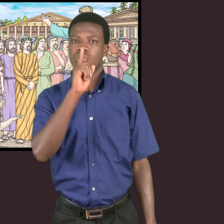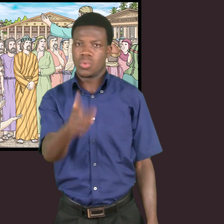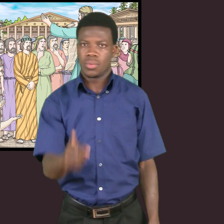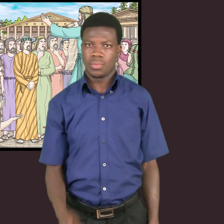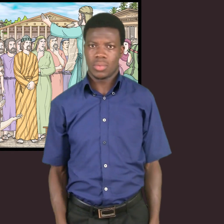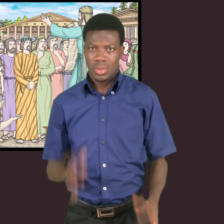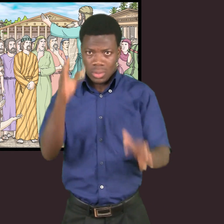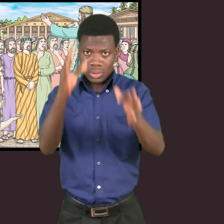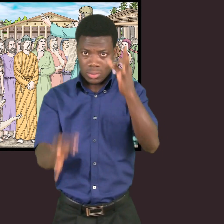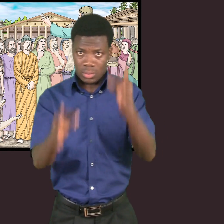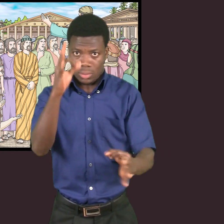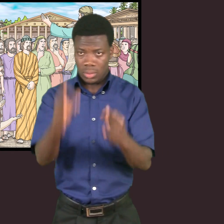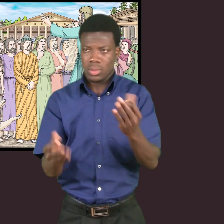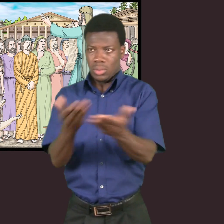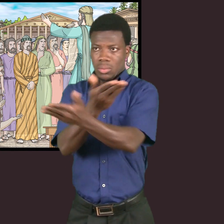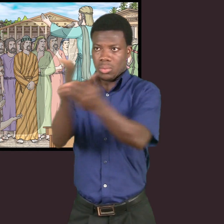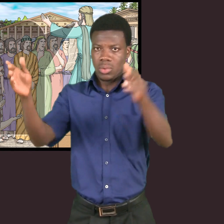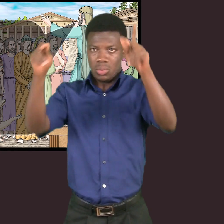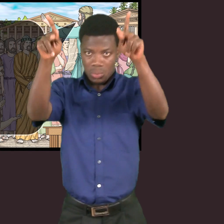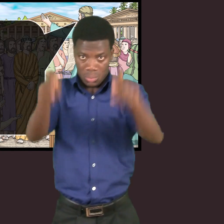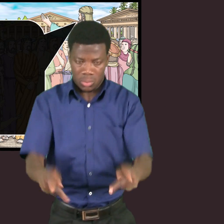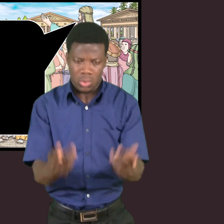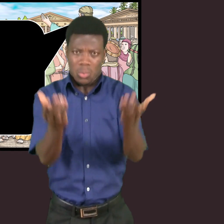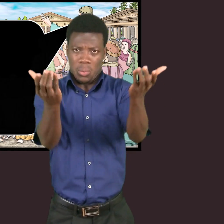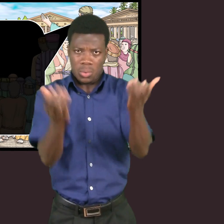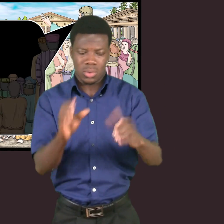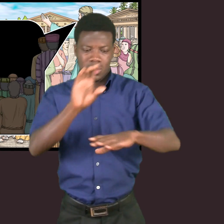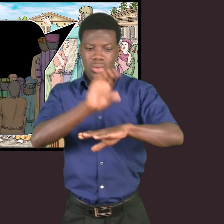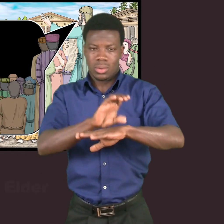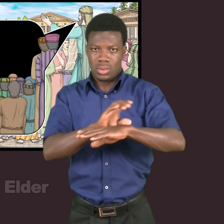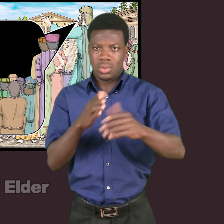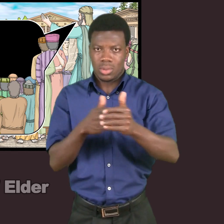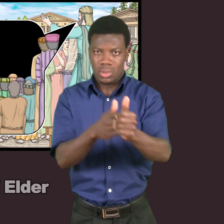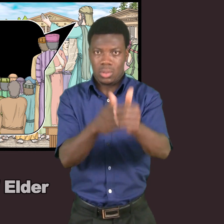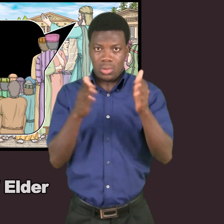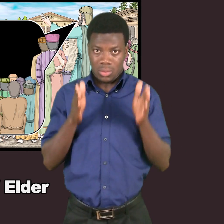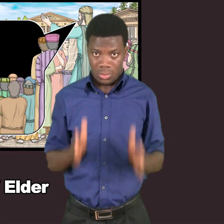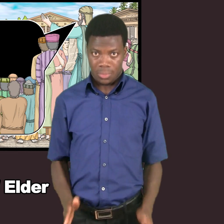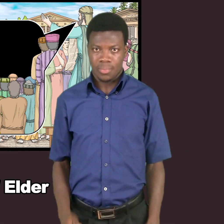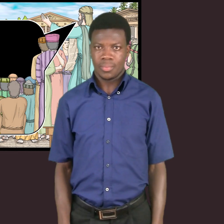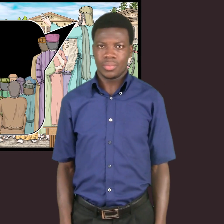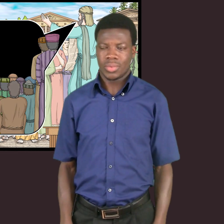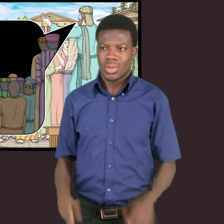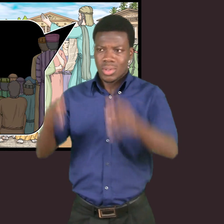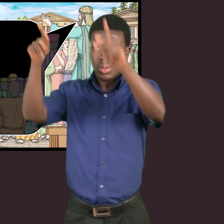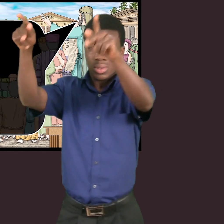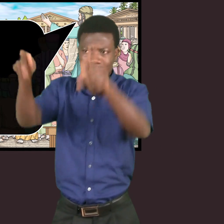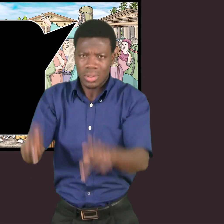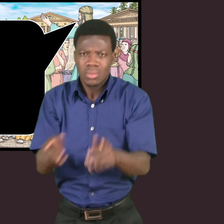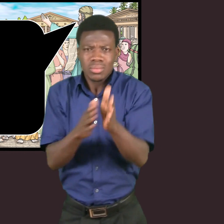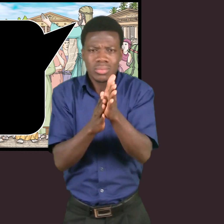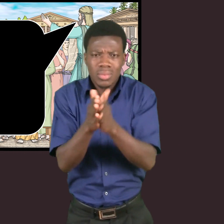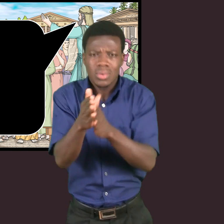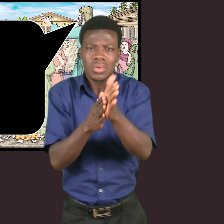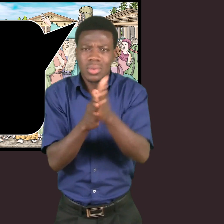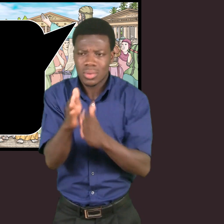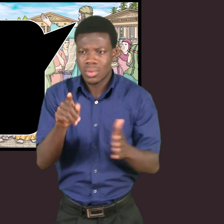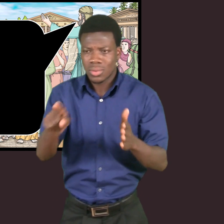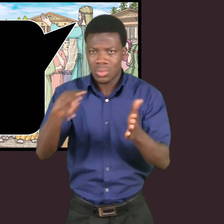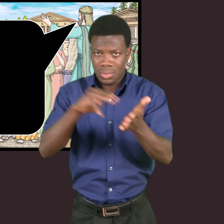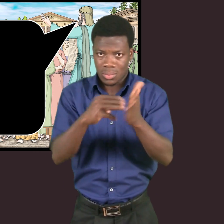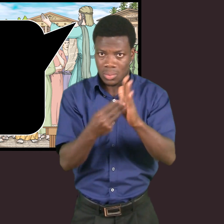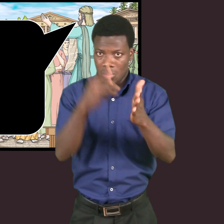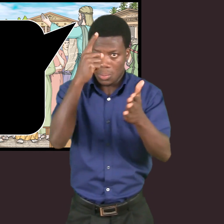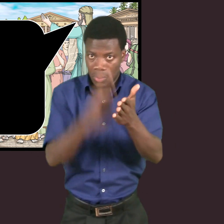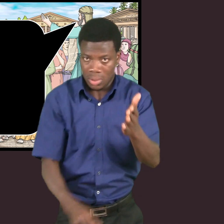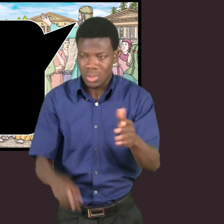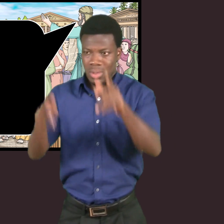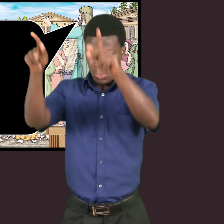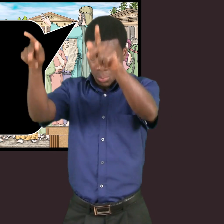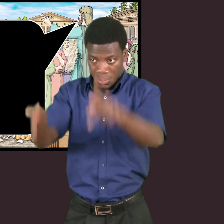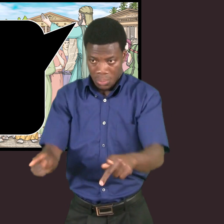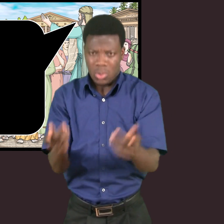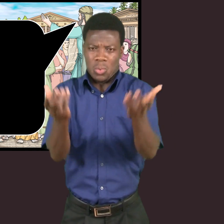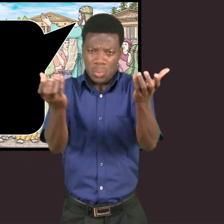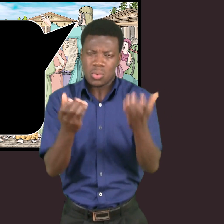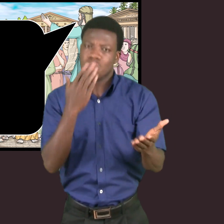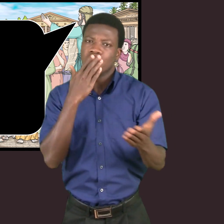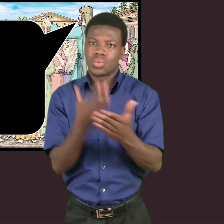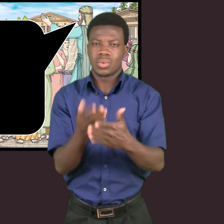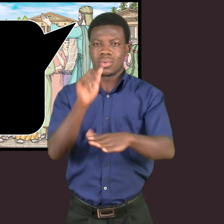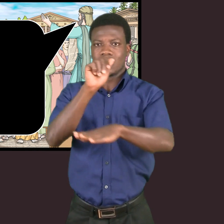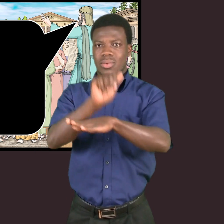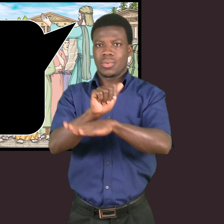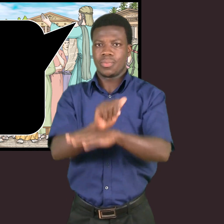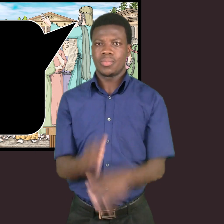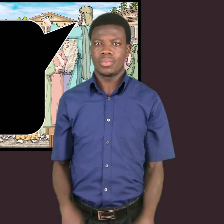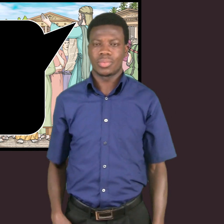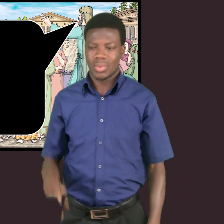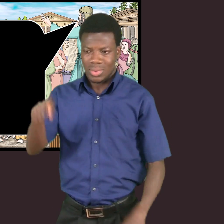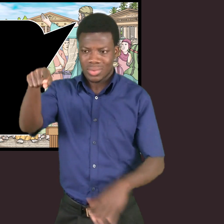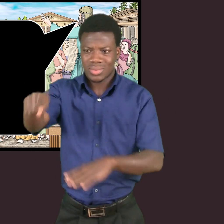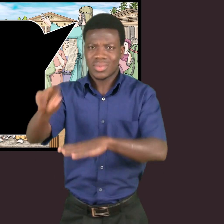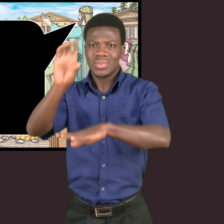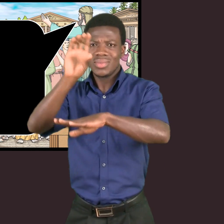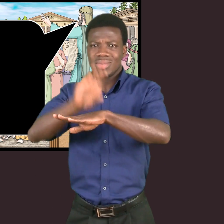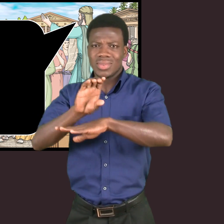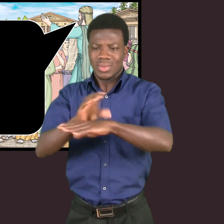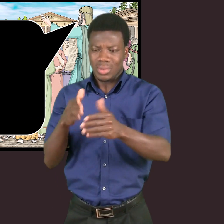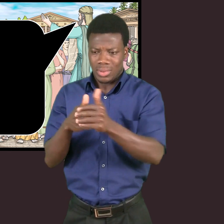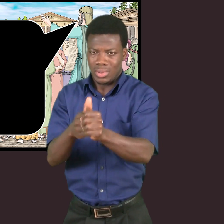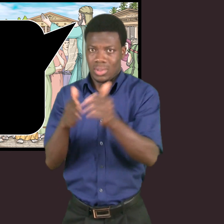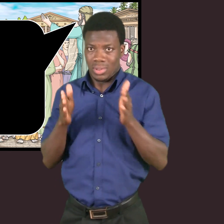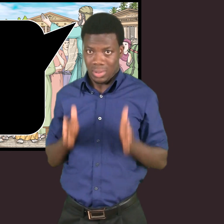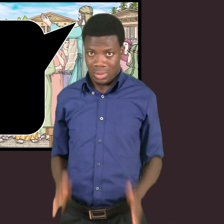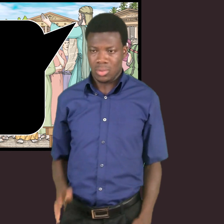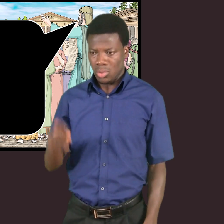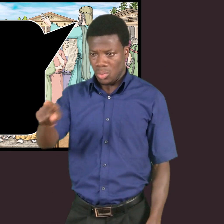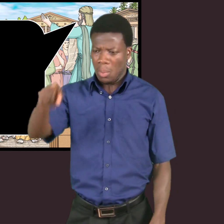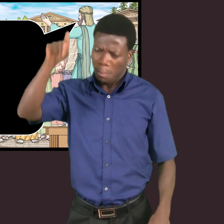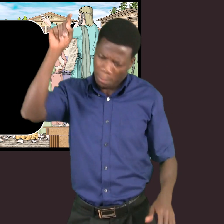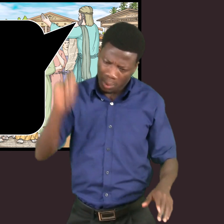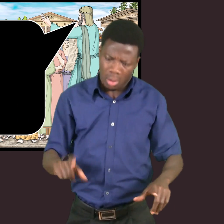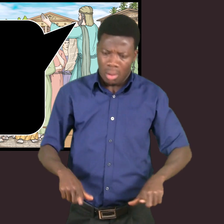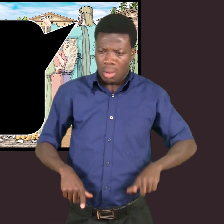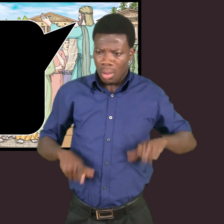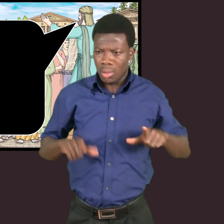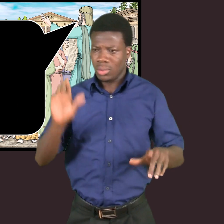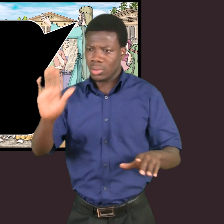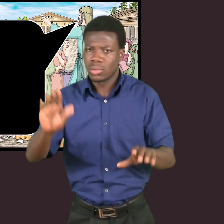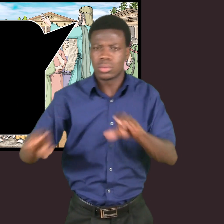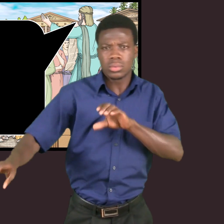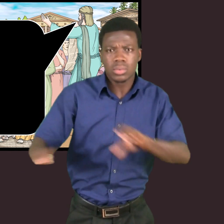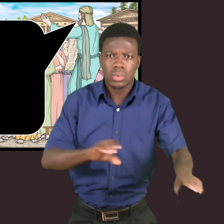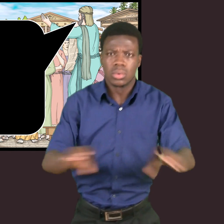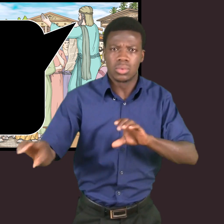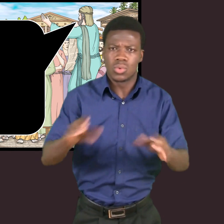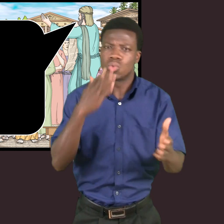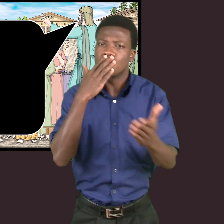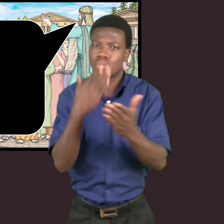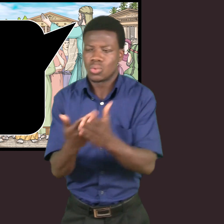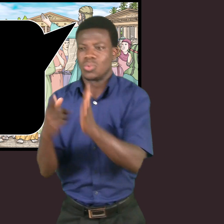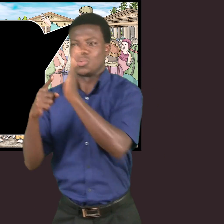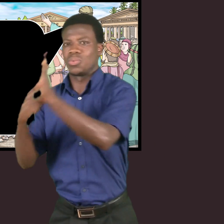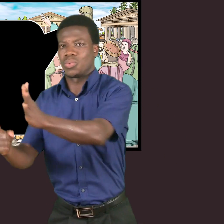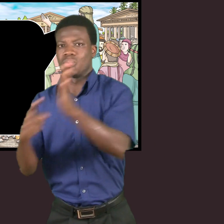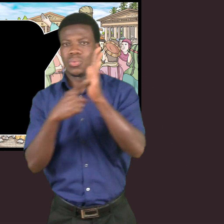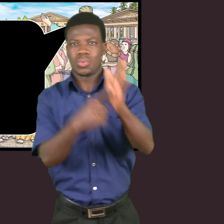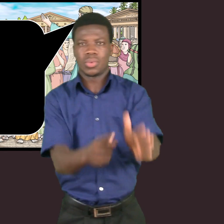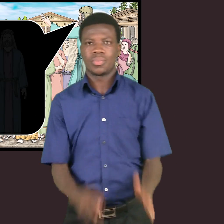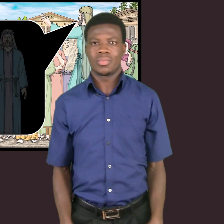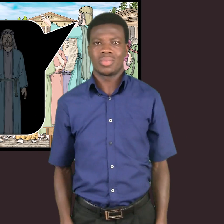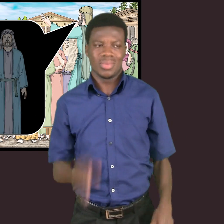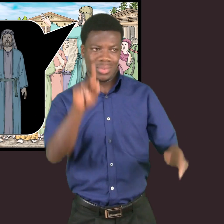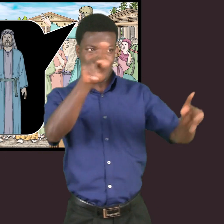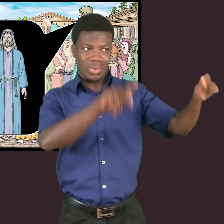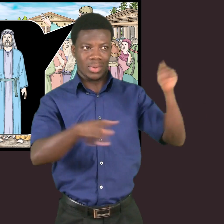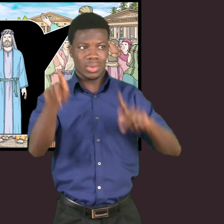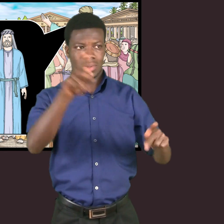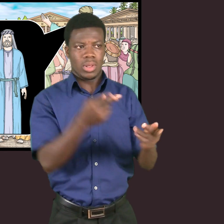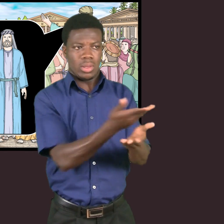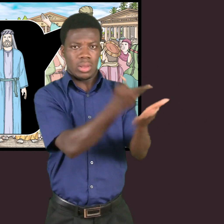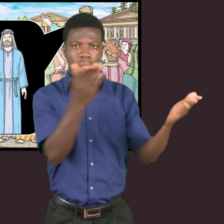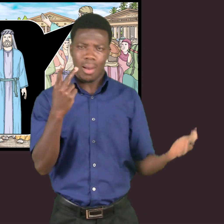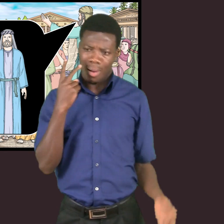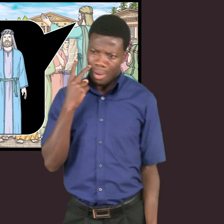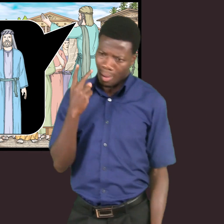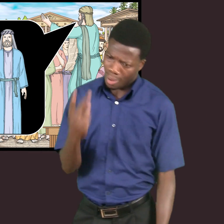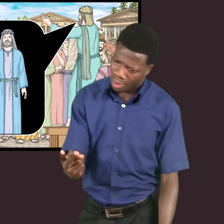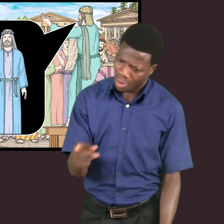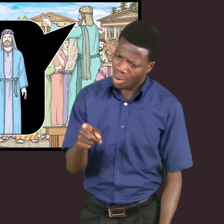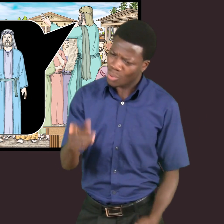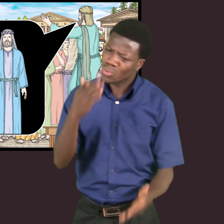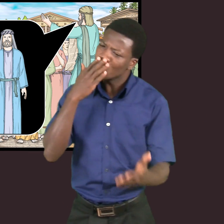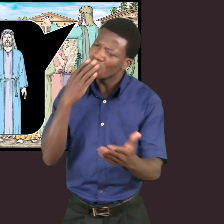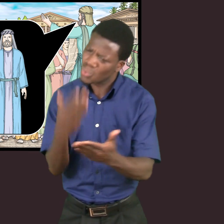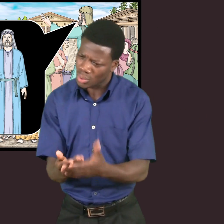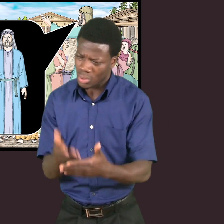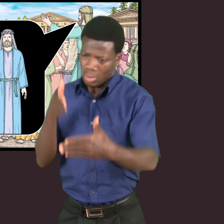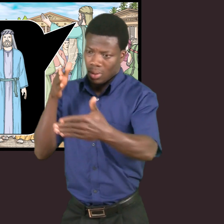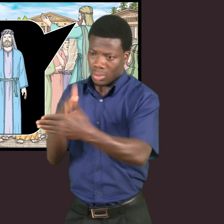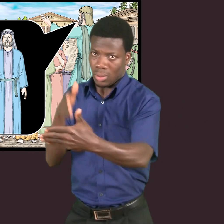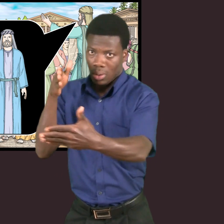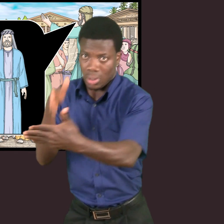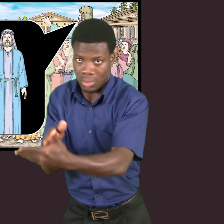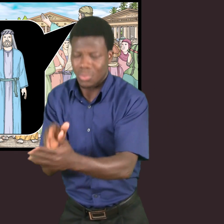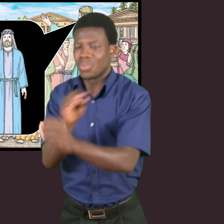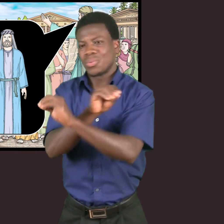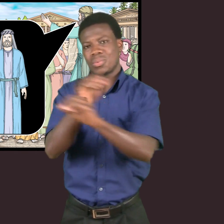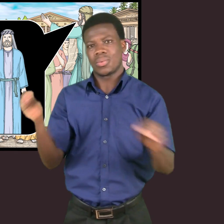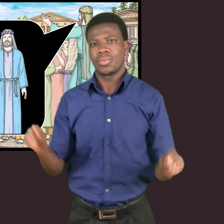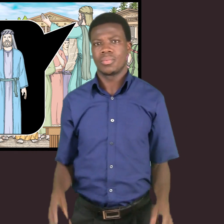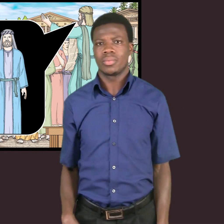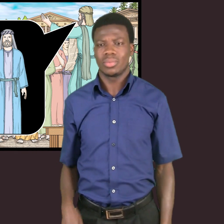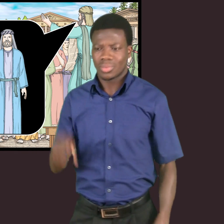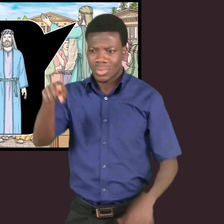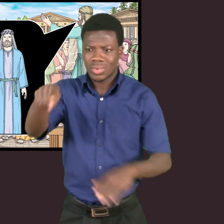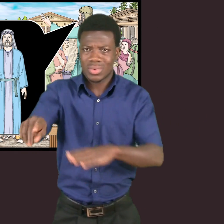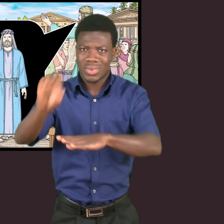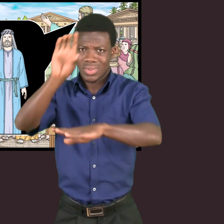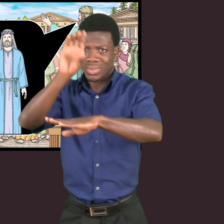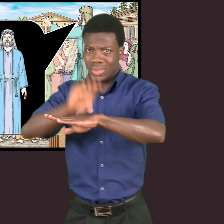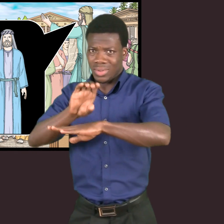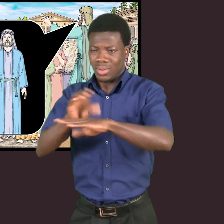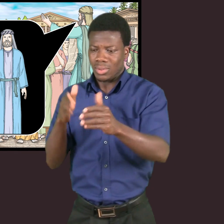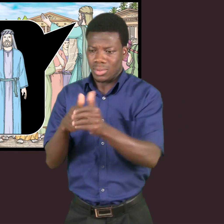This is a trustworthy saying: If anyone aspires to be an overseer, he desires a noble task.